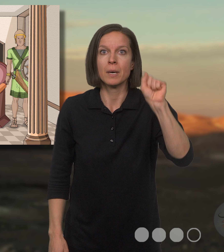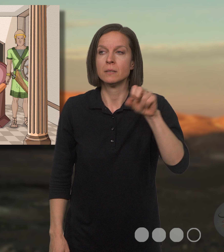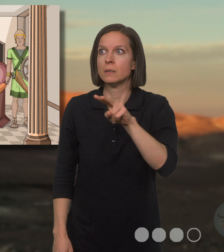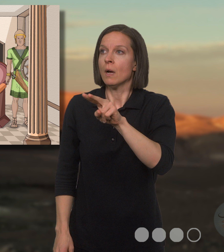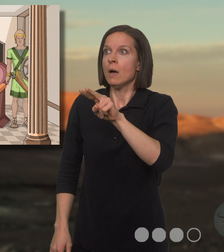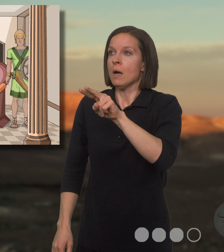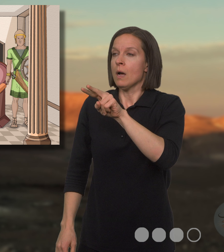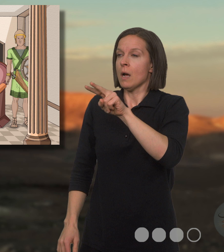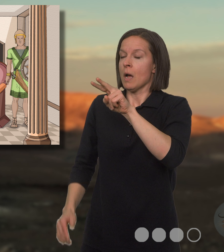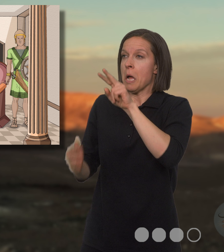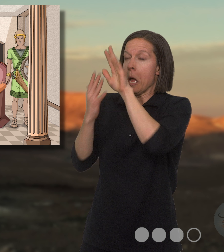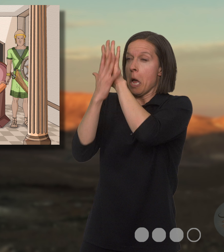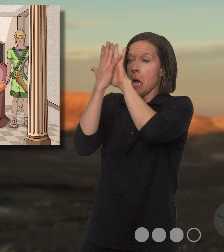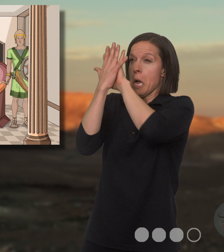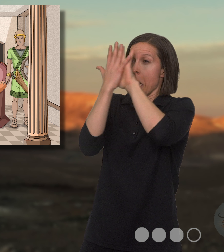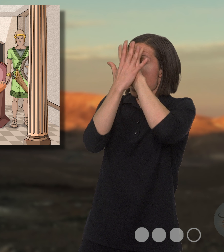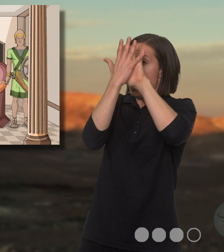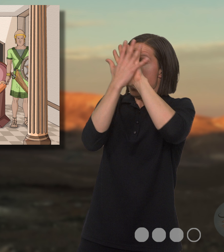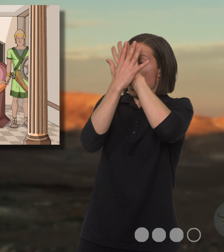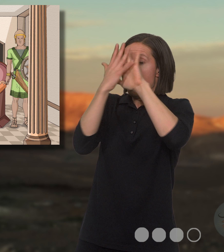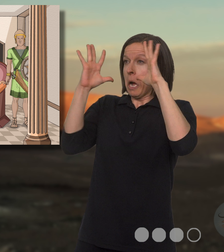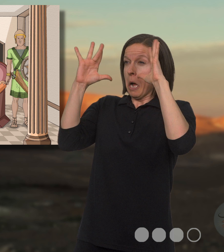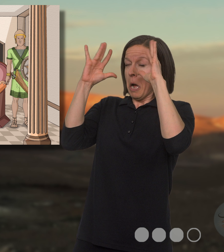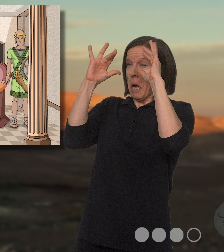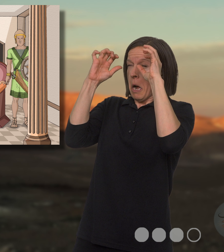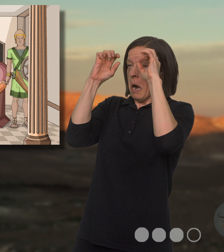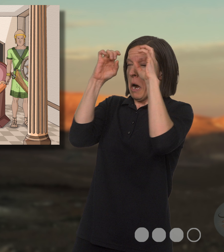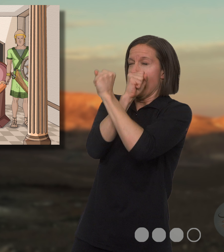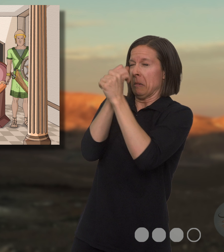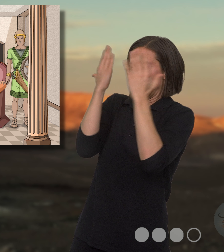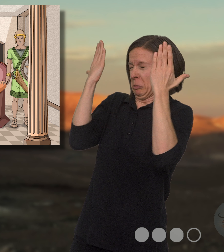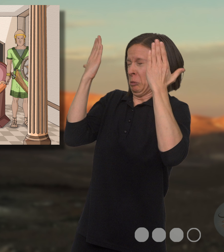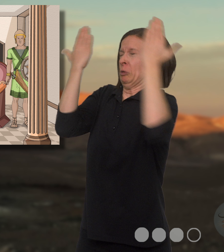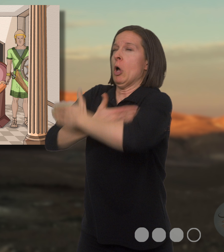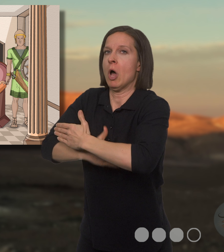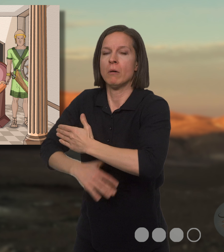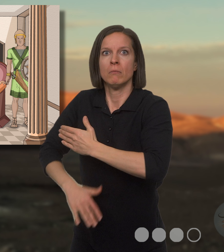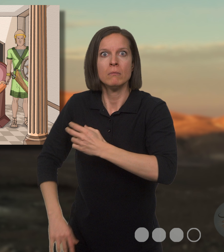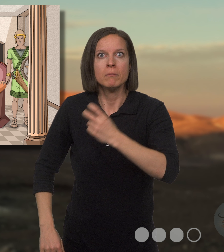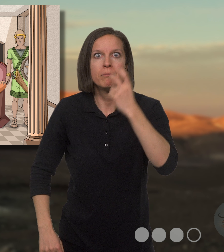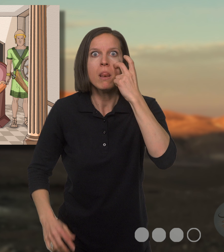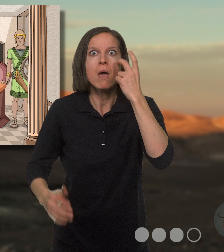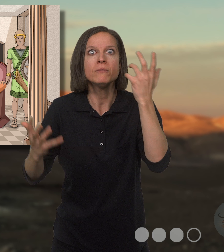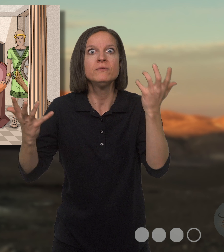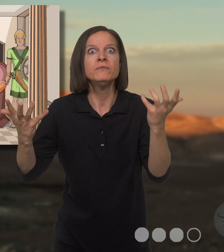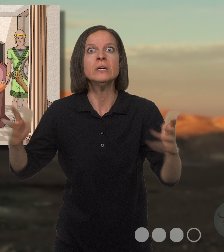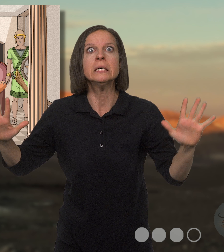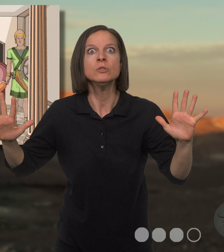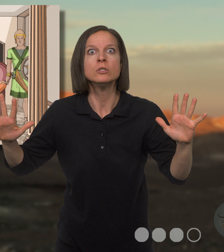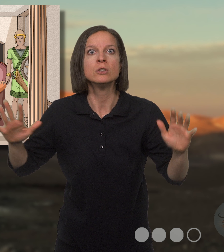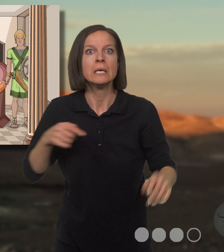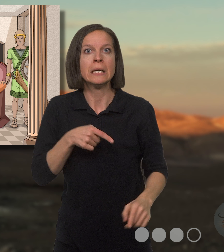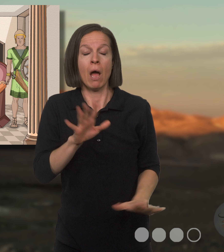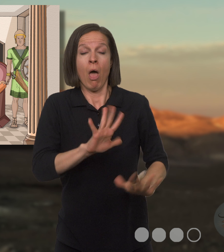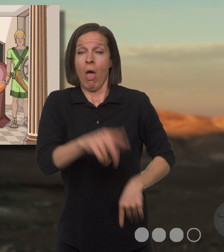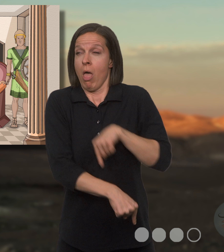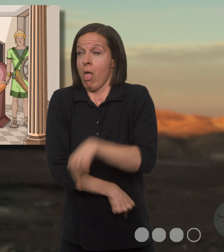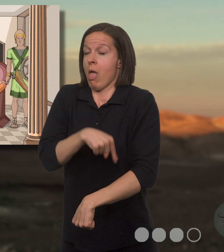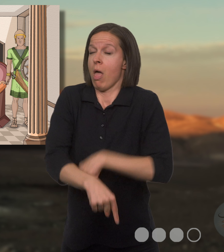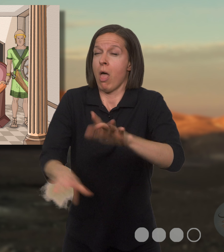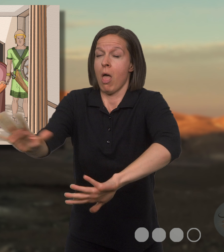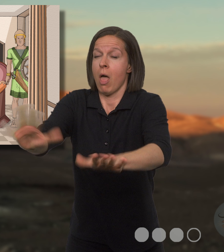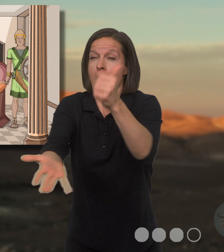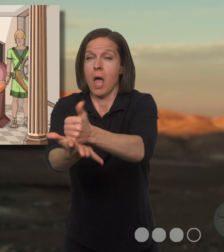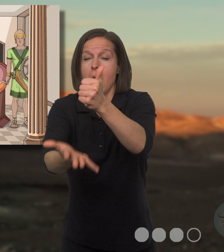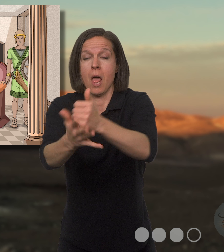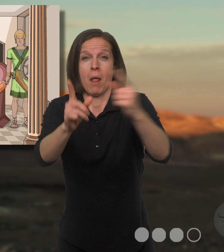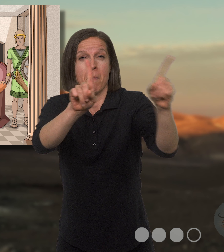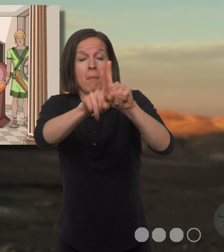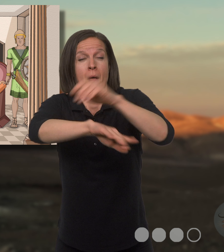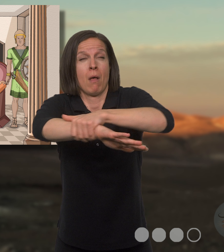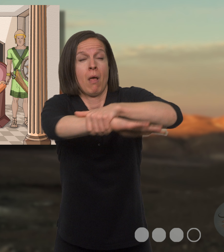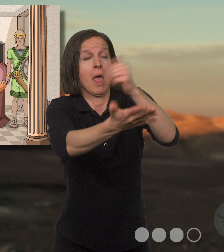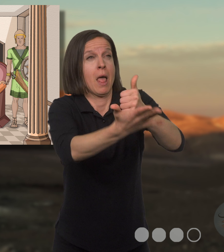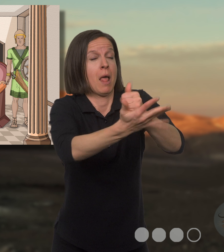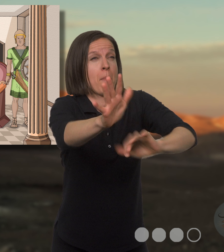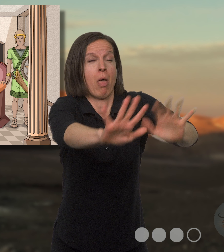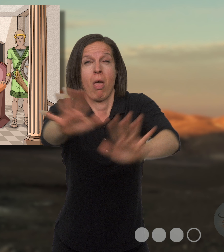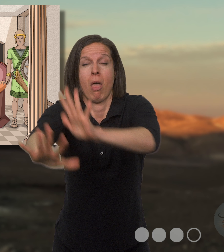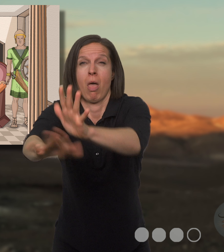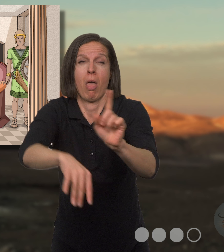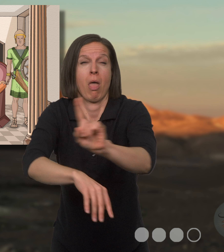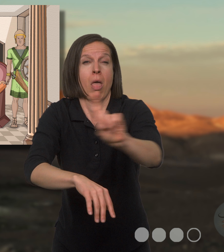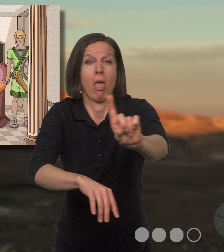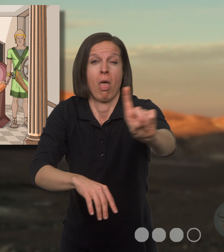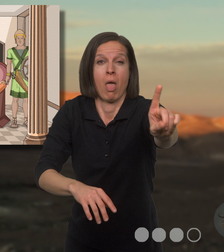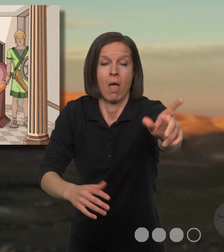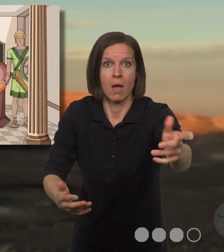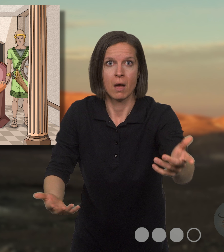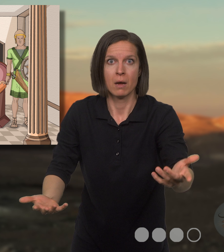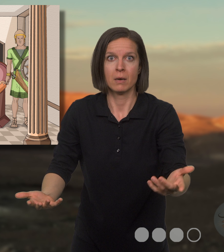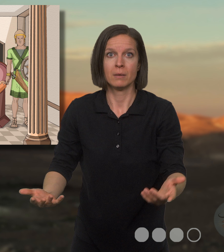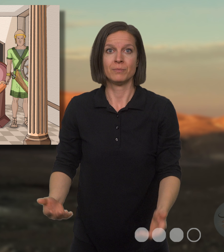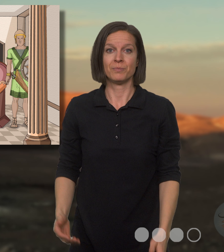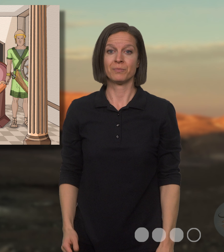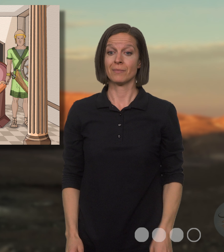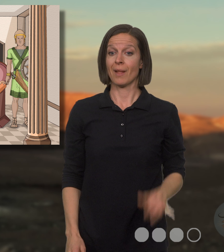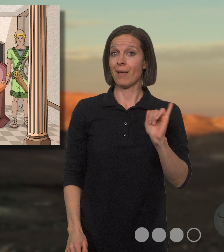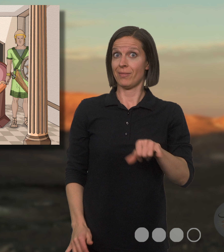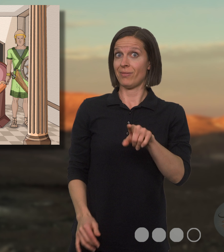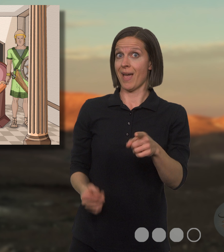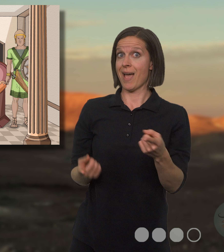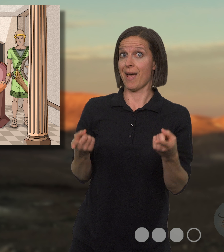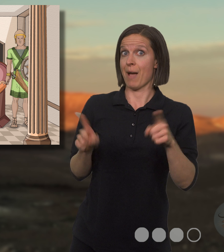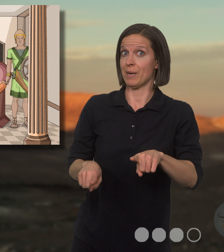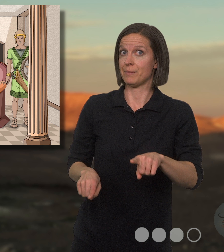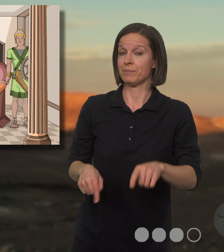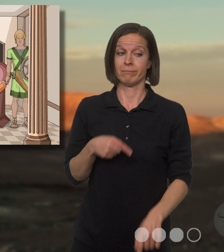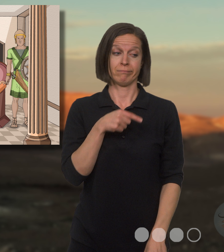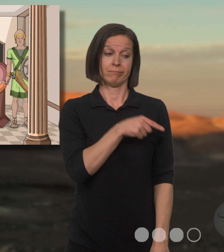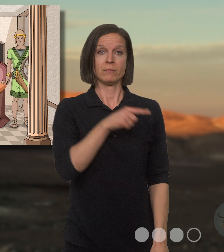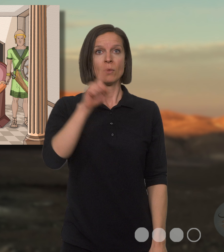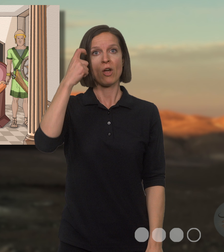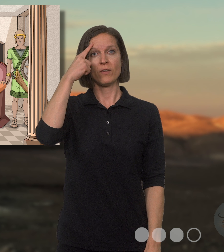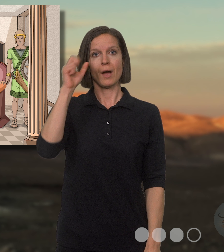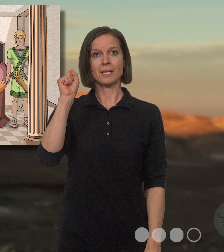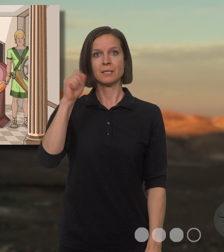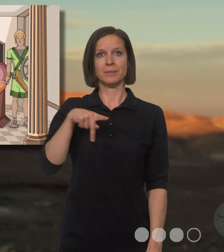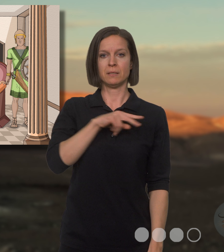Immediately mist and darkness came over him, and he groped about, seeking someone to lead him by the hand.